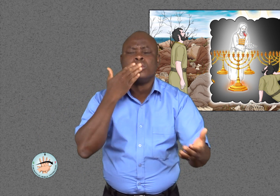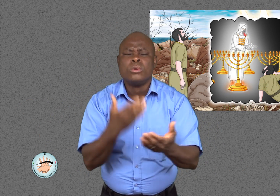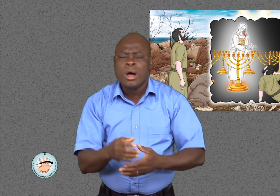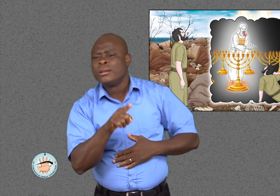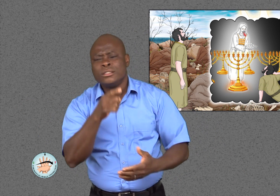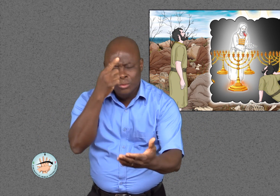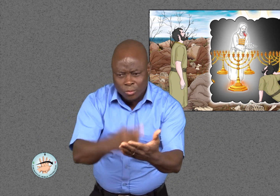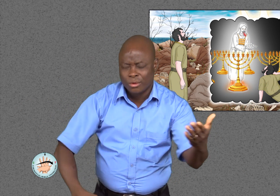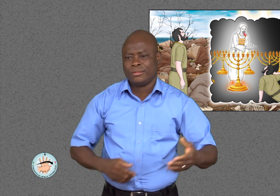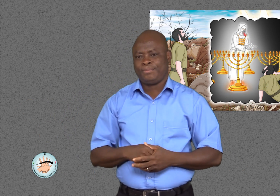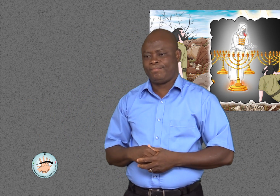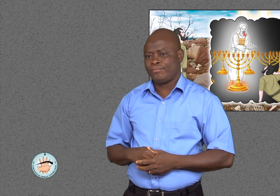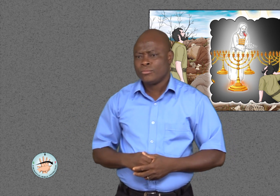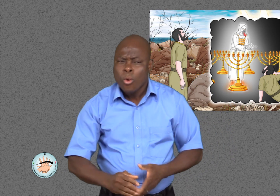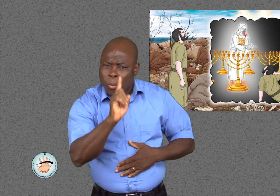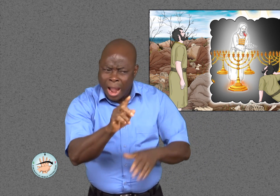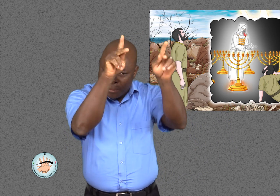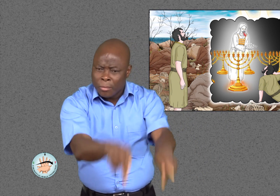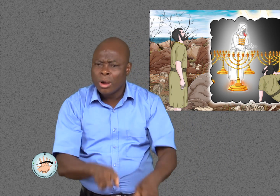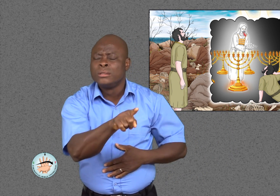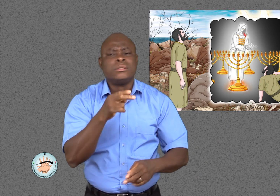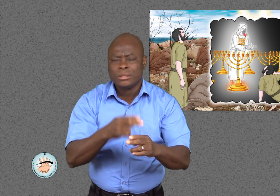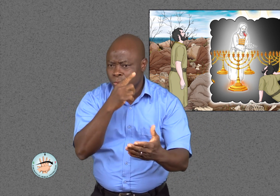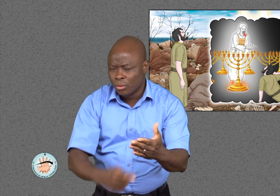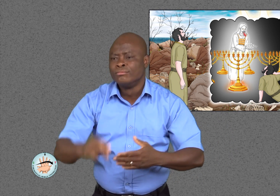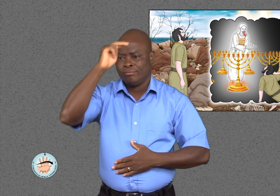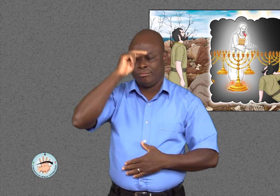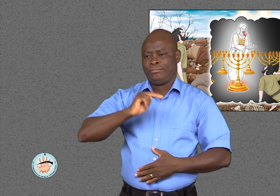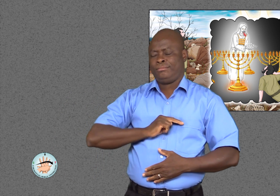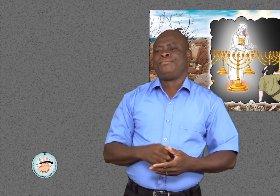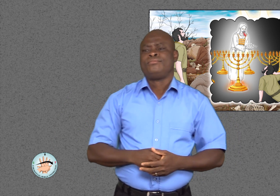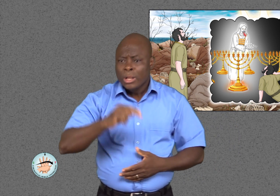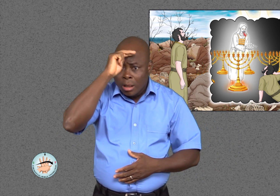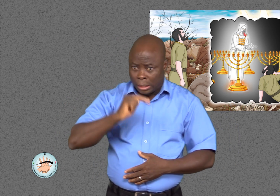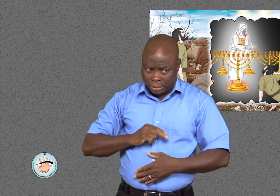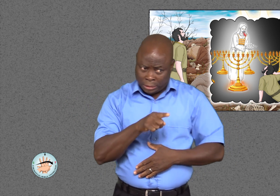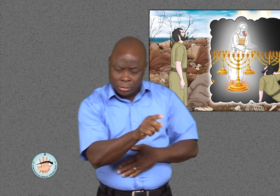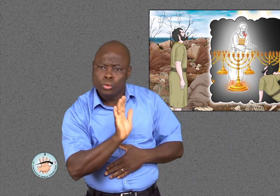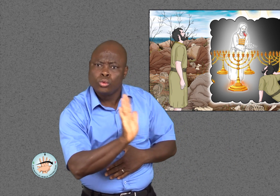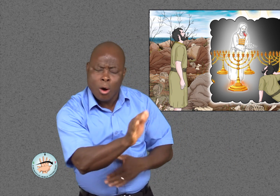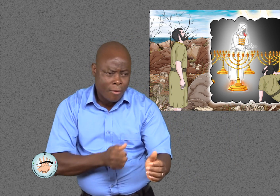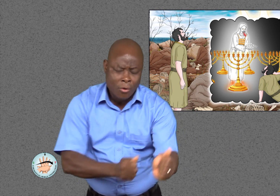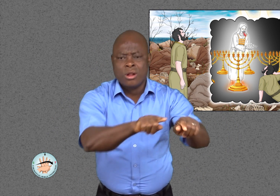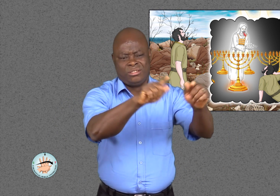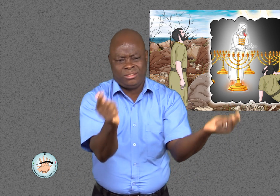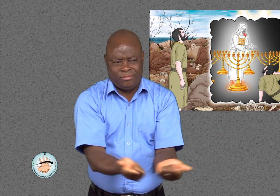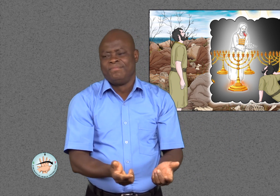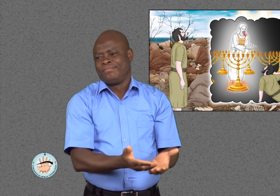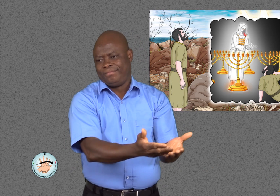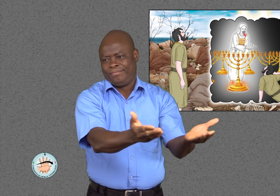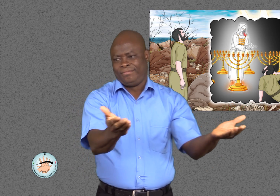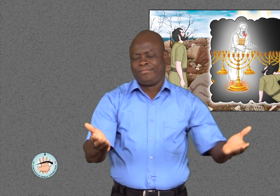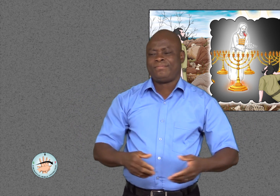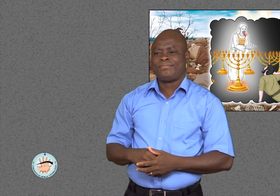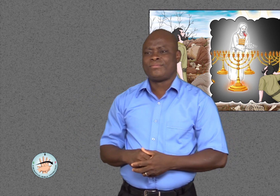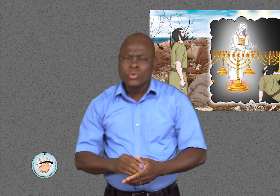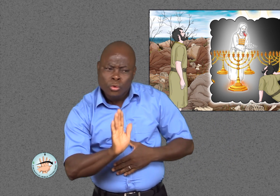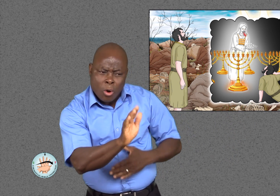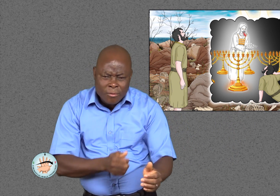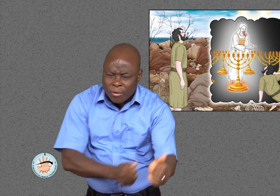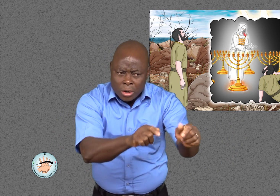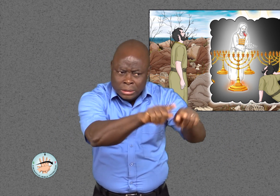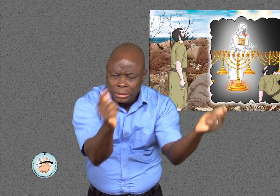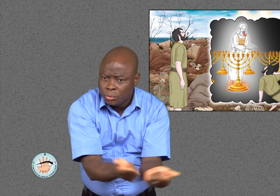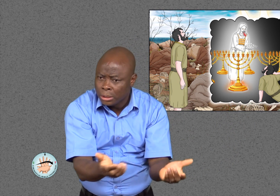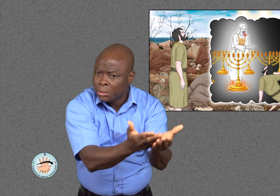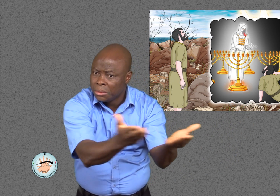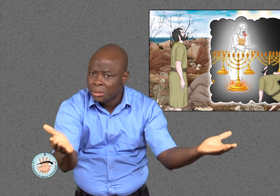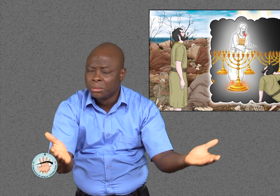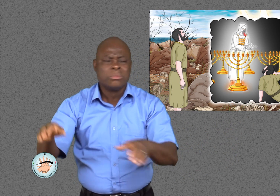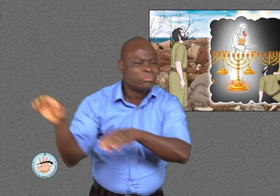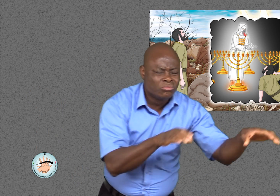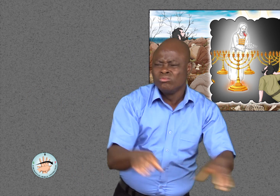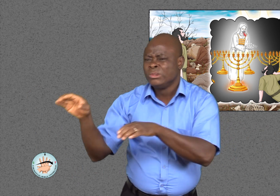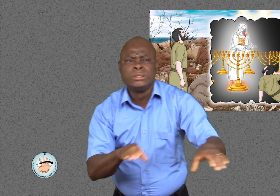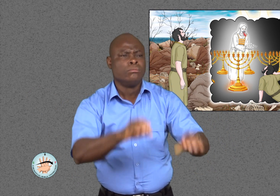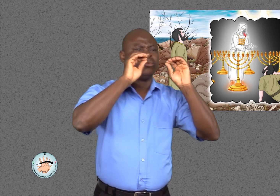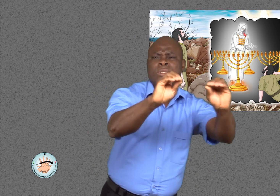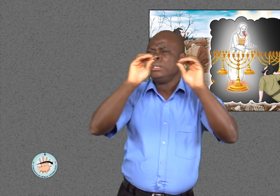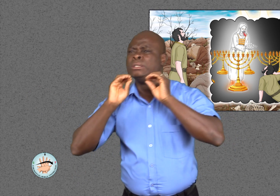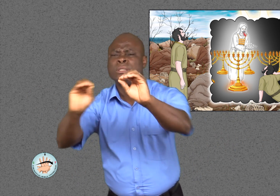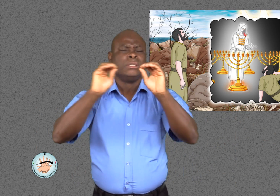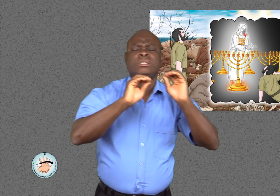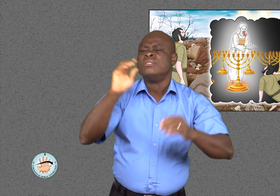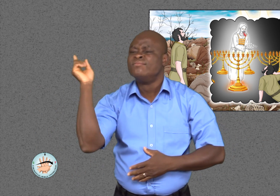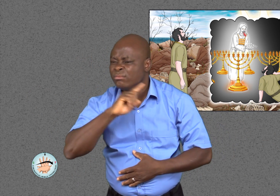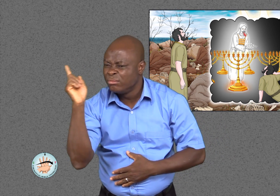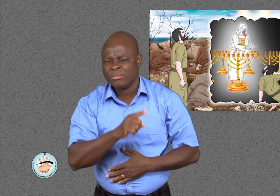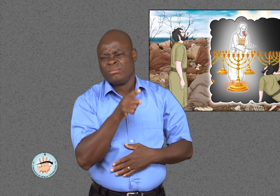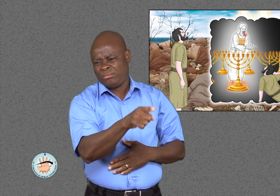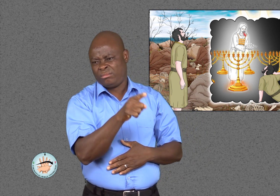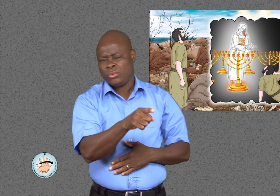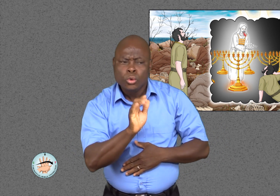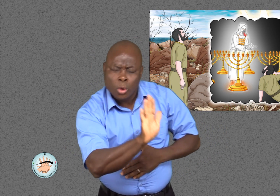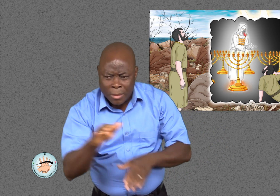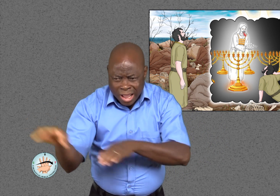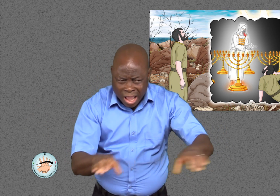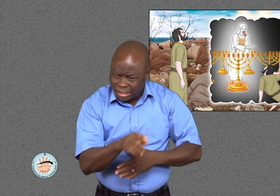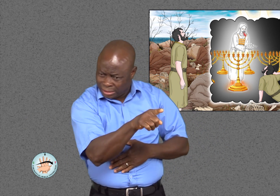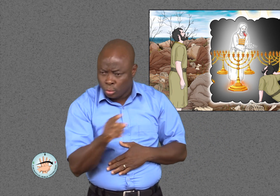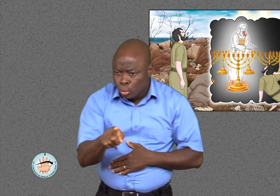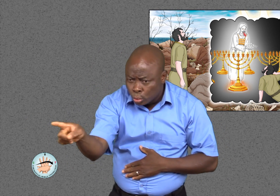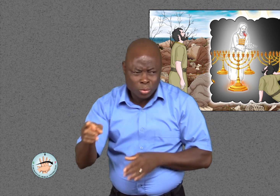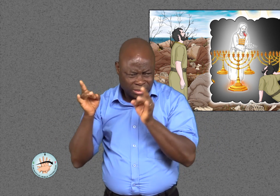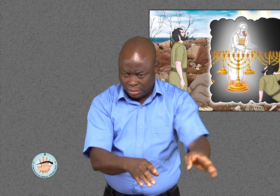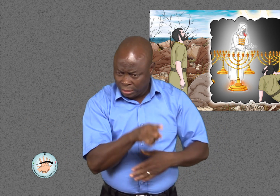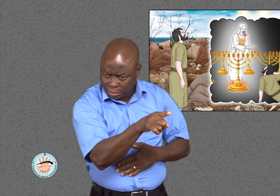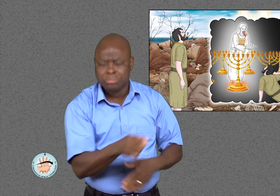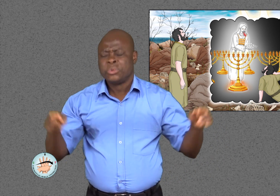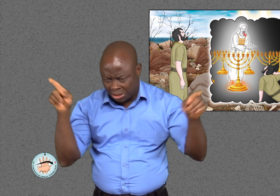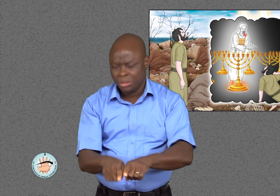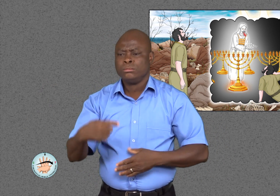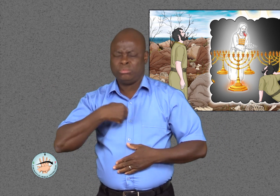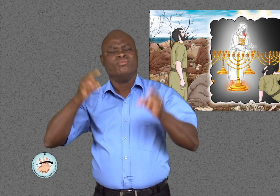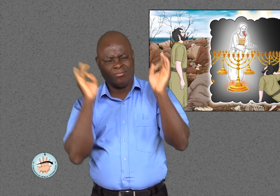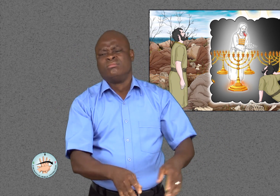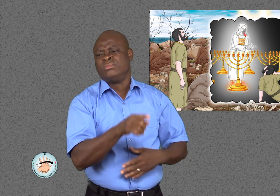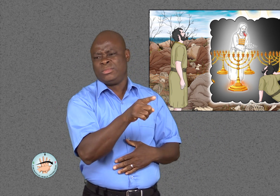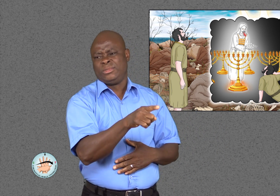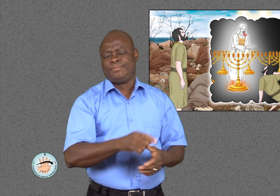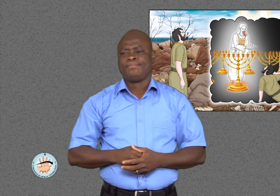But you have this to your credit: You hate the works of the Nicolaitans, which I also hate.